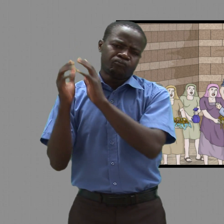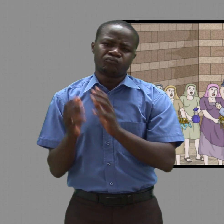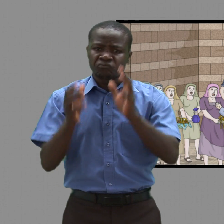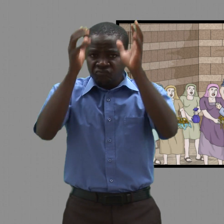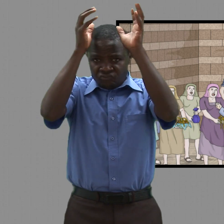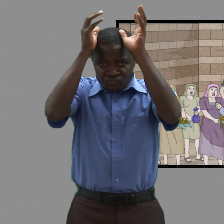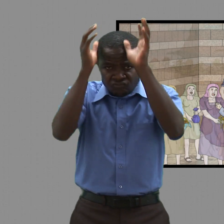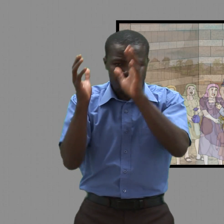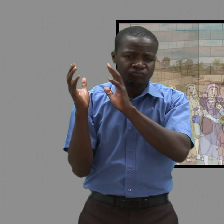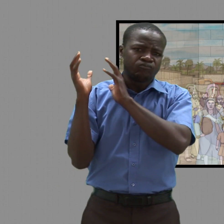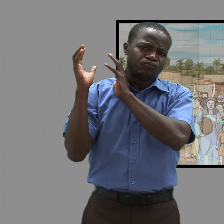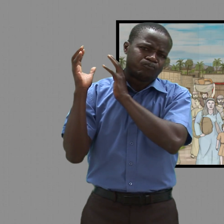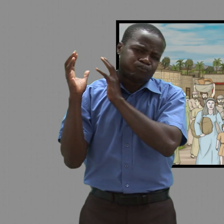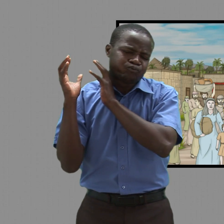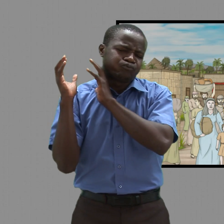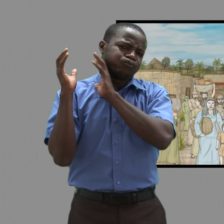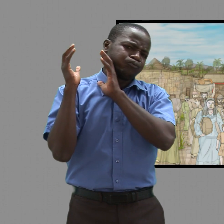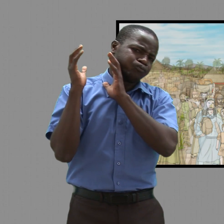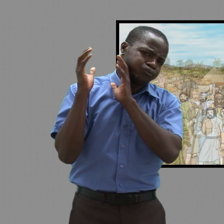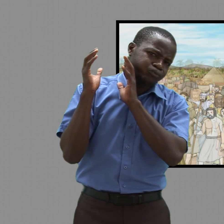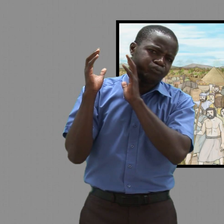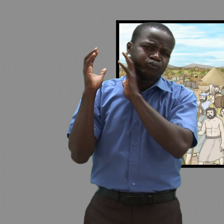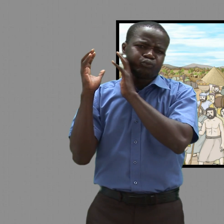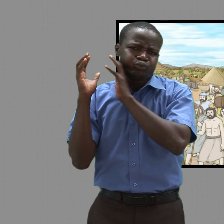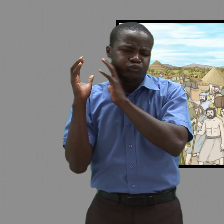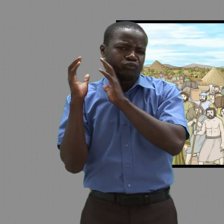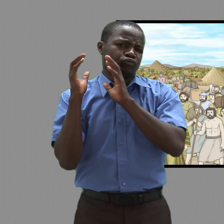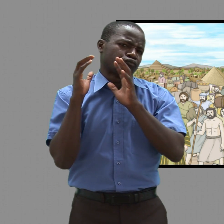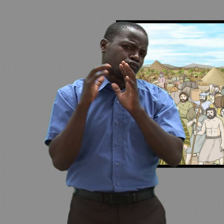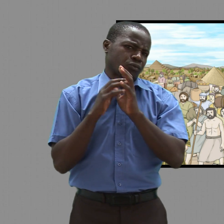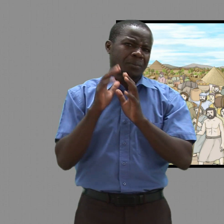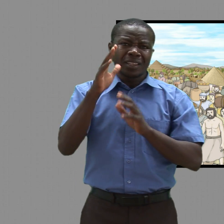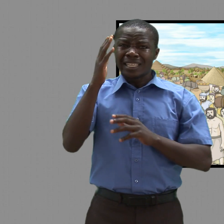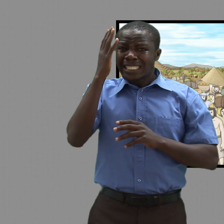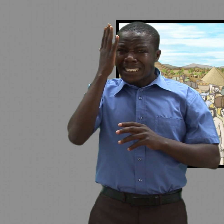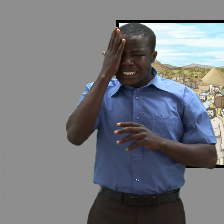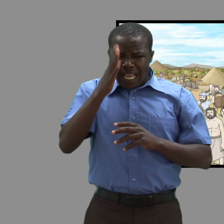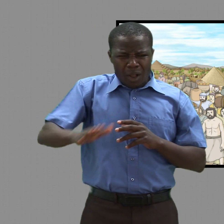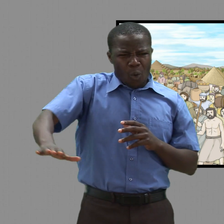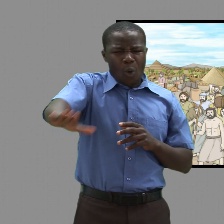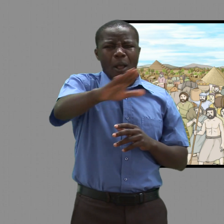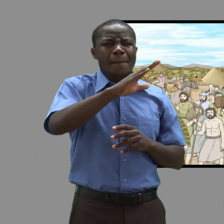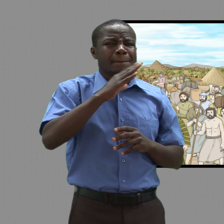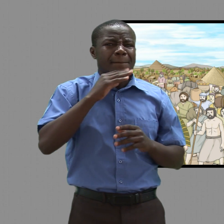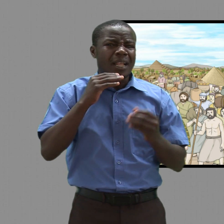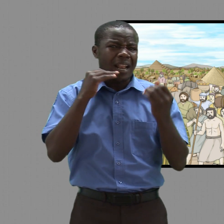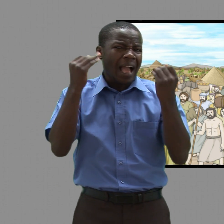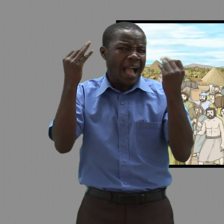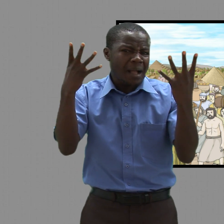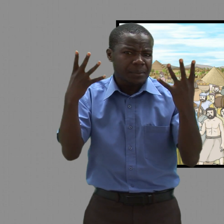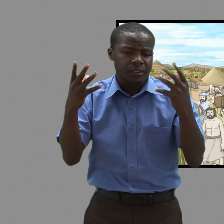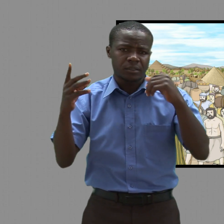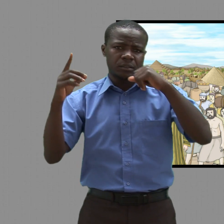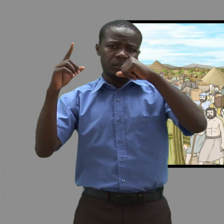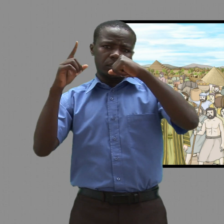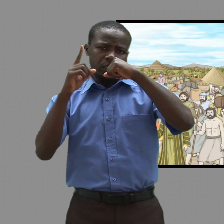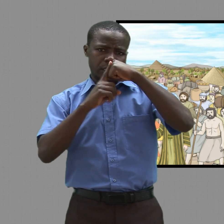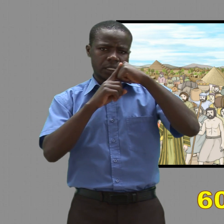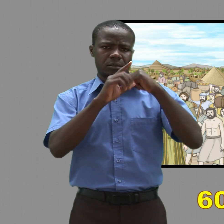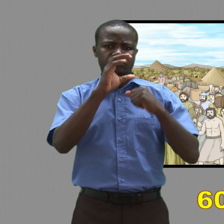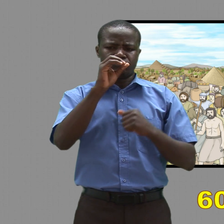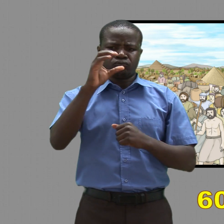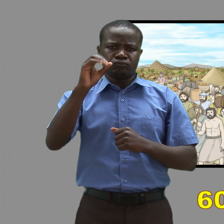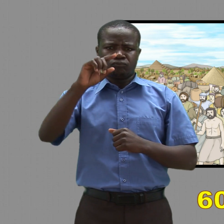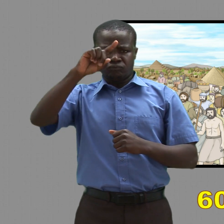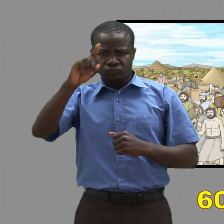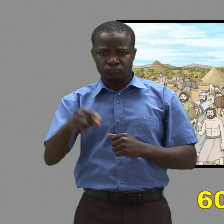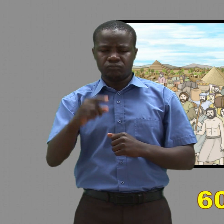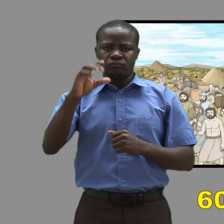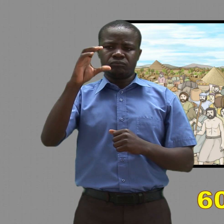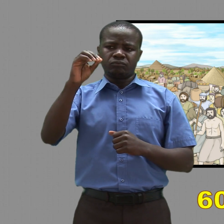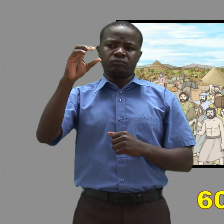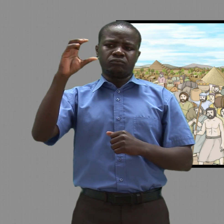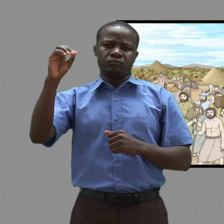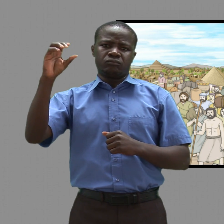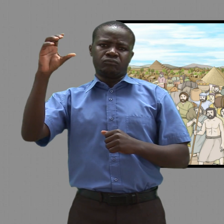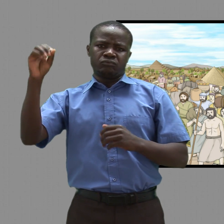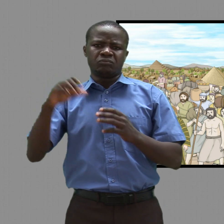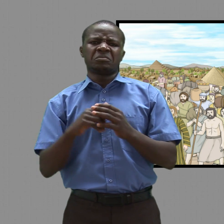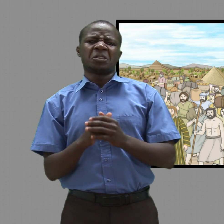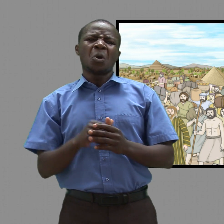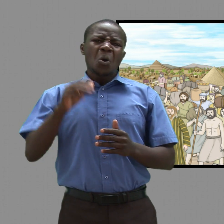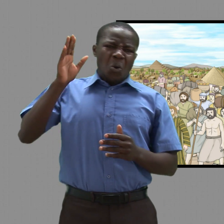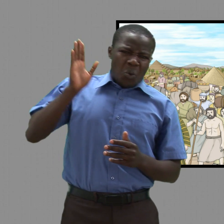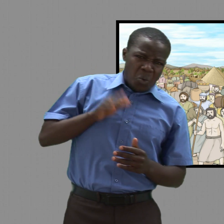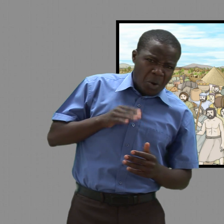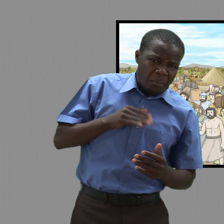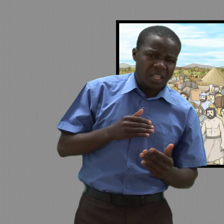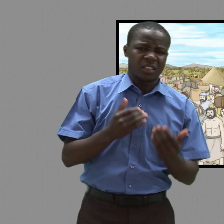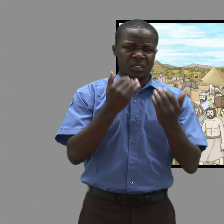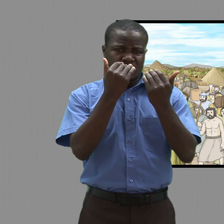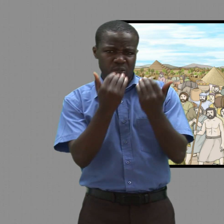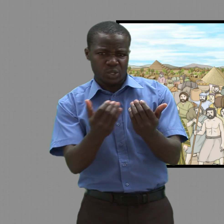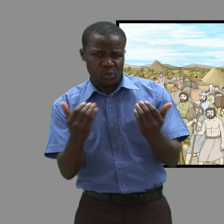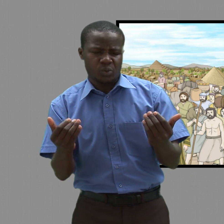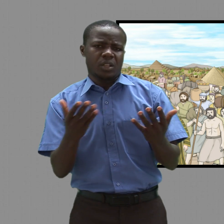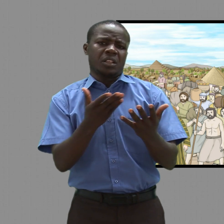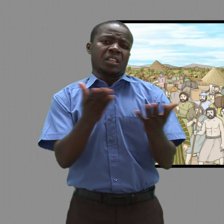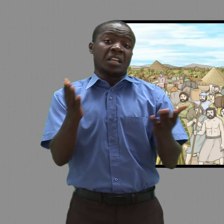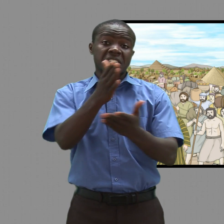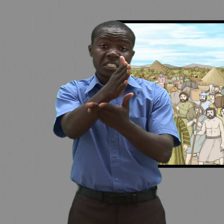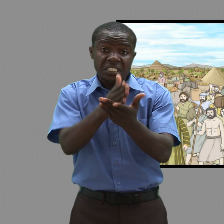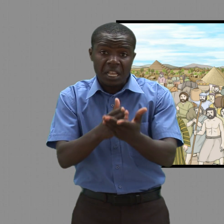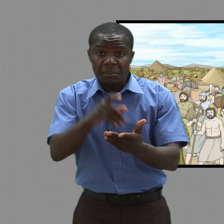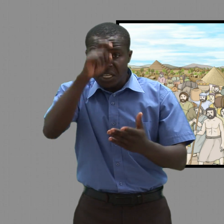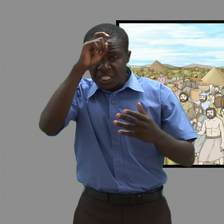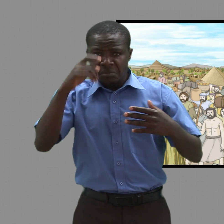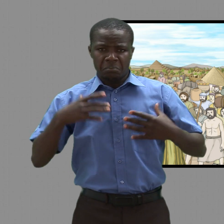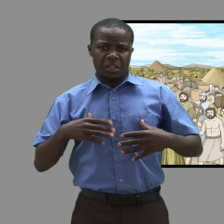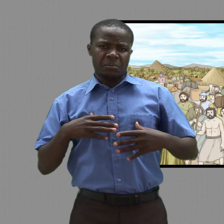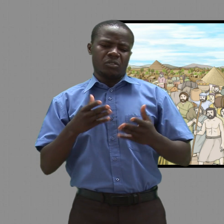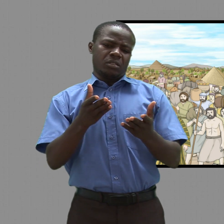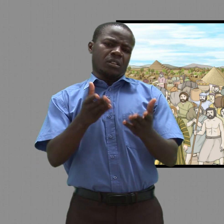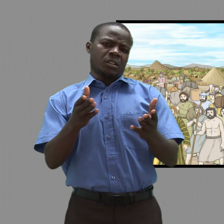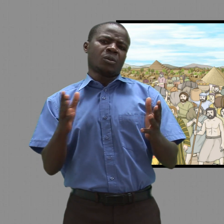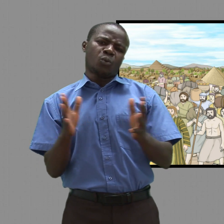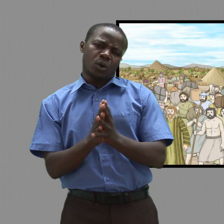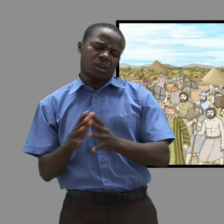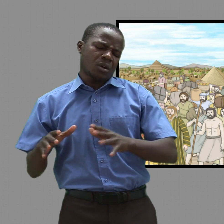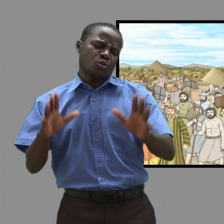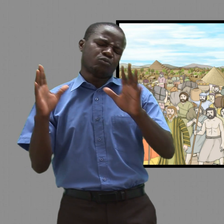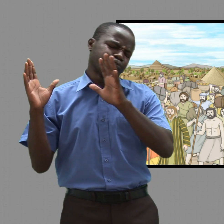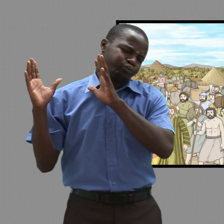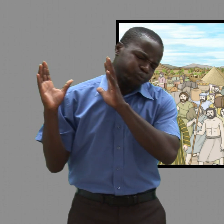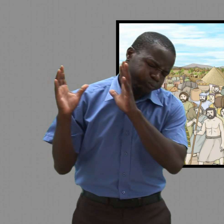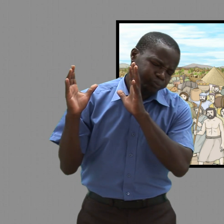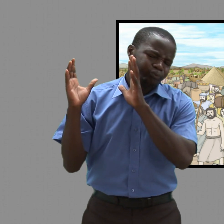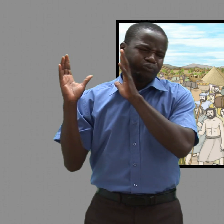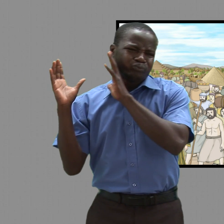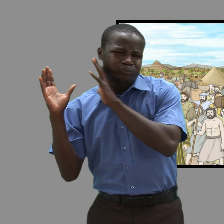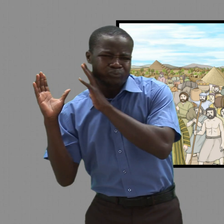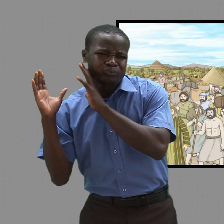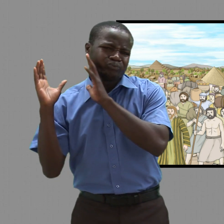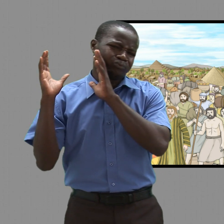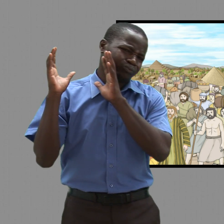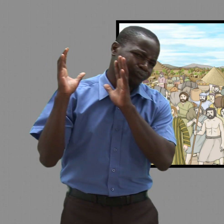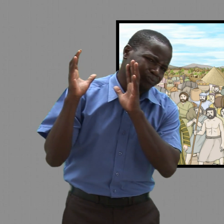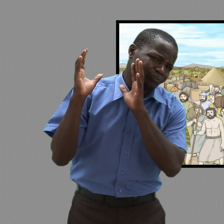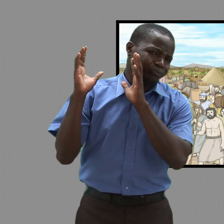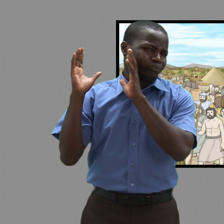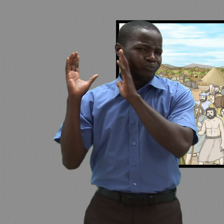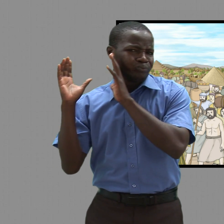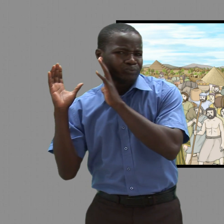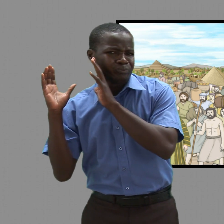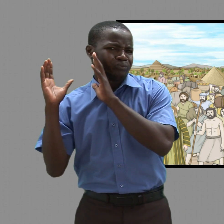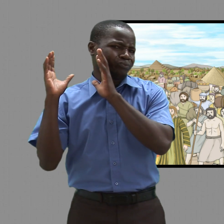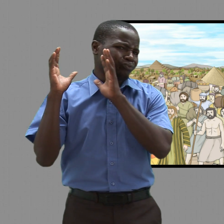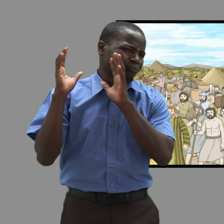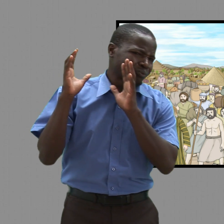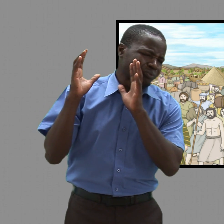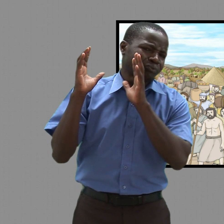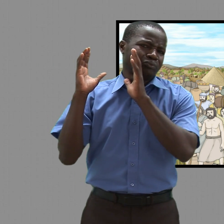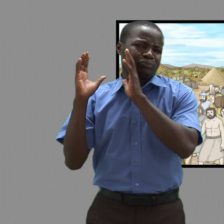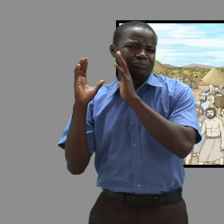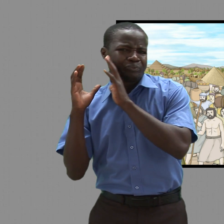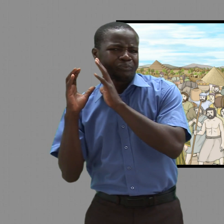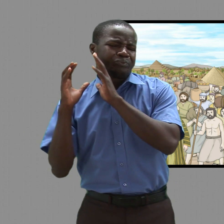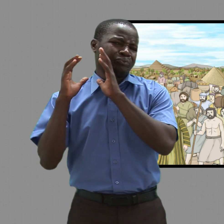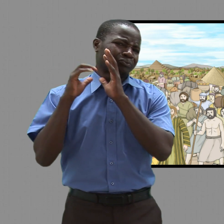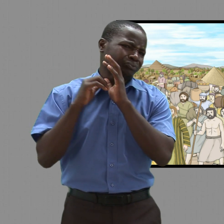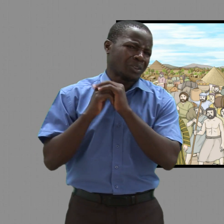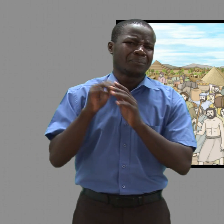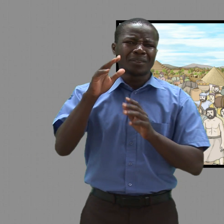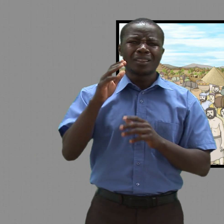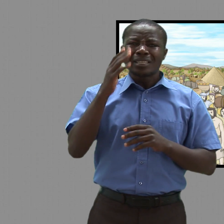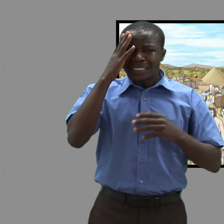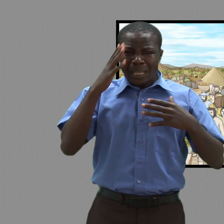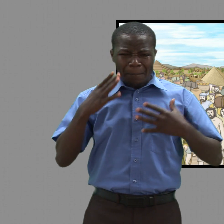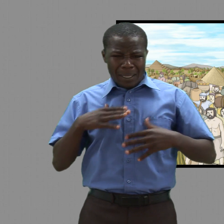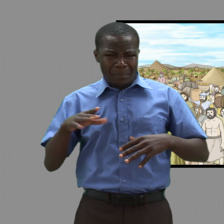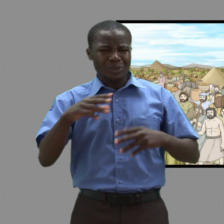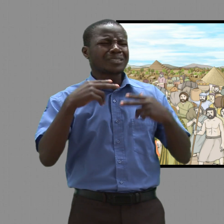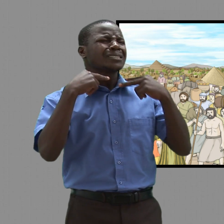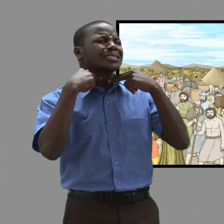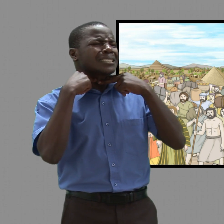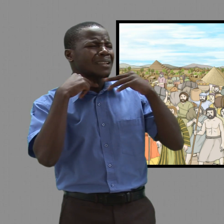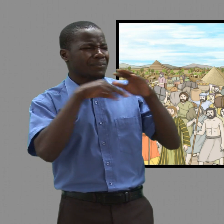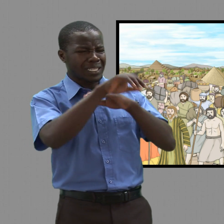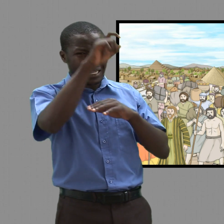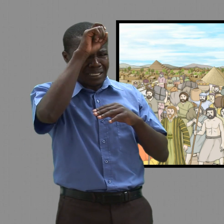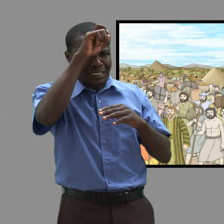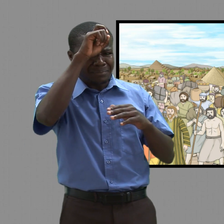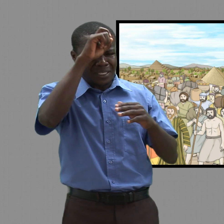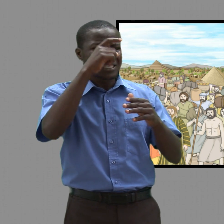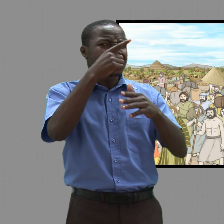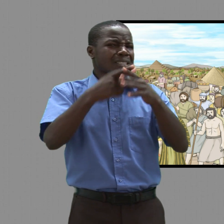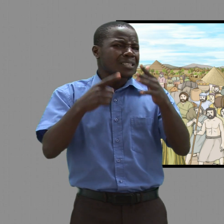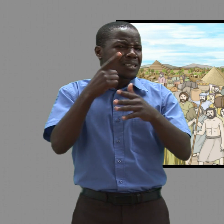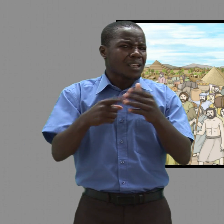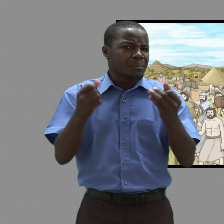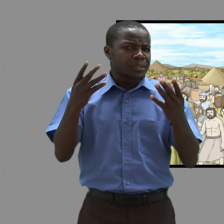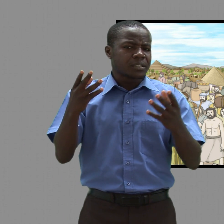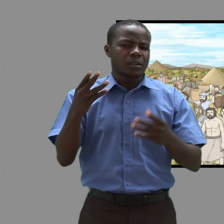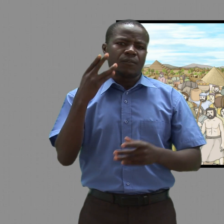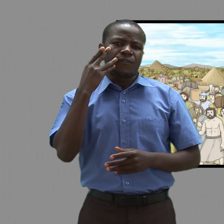The Israelites journeyed from Rameses to Succoth with about 600,000 men on foot, besides women and children. And a mixed multitude also went up with them, along with great droves of livestock, both flocks and herds. Since their dough had no leaven, the people baked what they had brought out of Egypt into unleavened loaves. For when they had been driven out of Egypt, they could not delay and had not prepared any provisions for themselves.